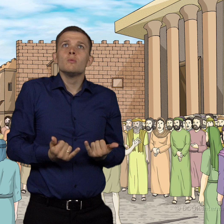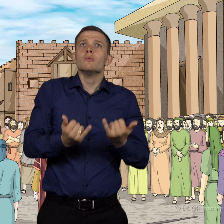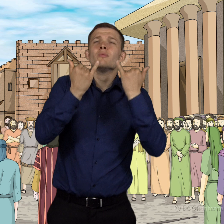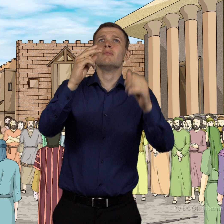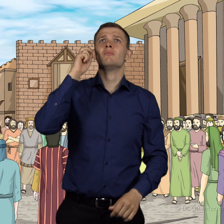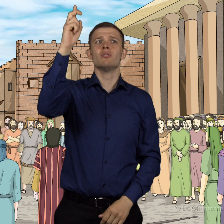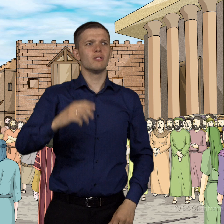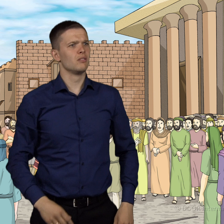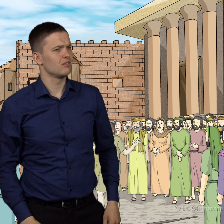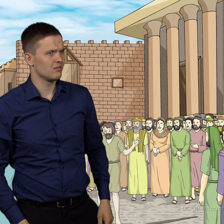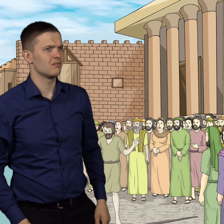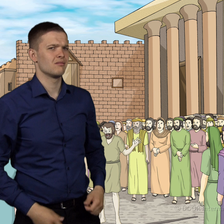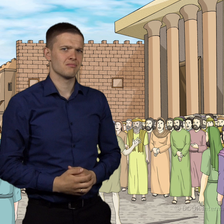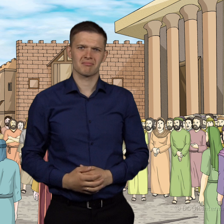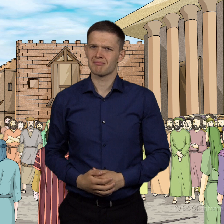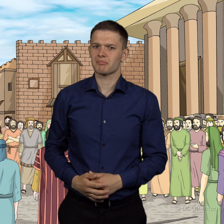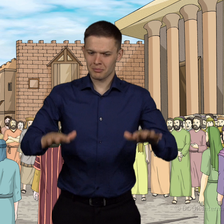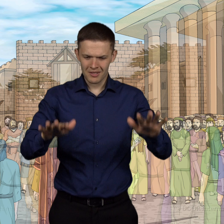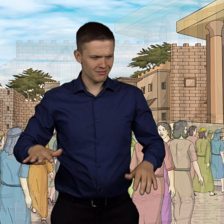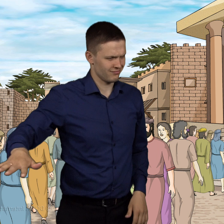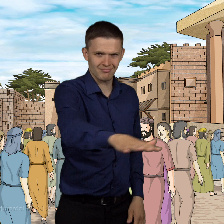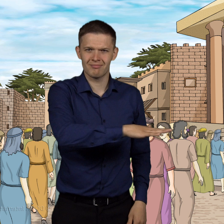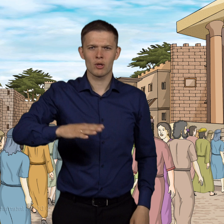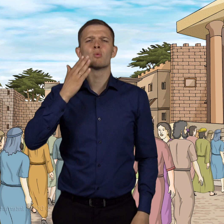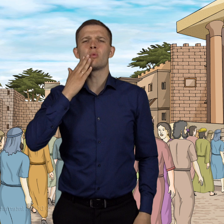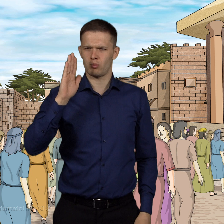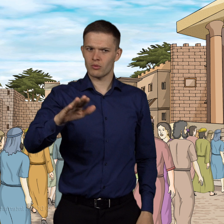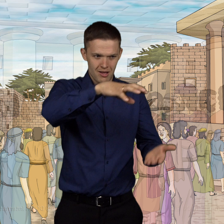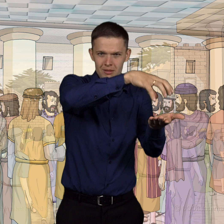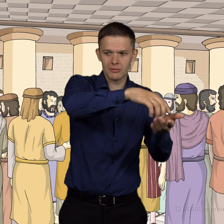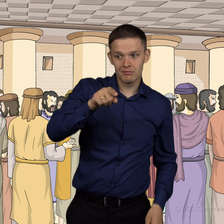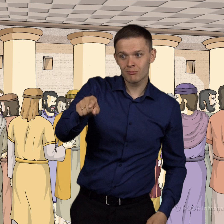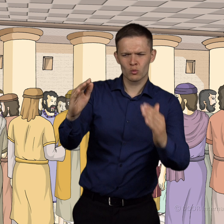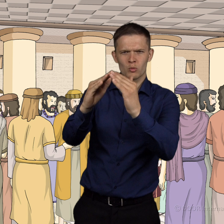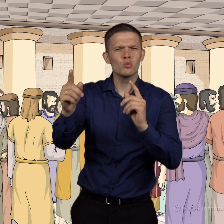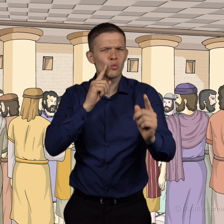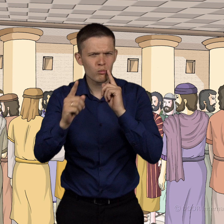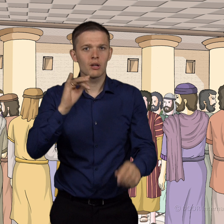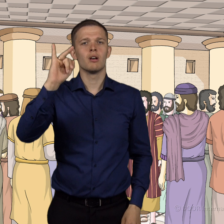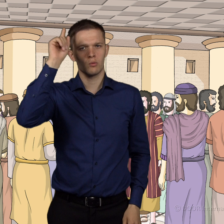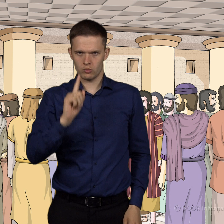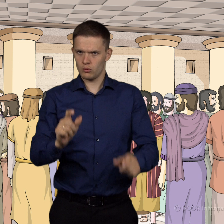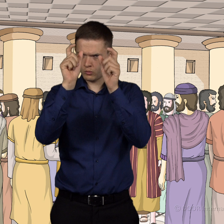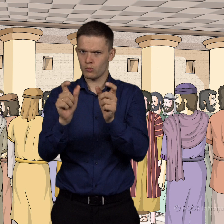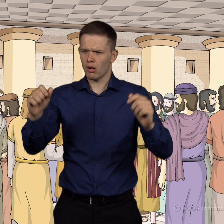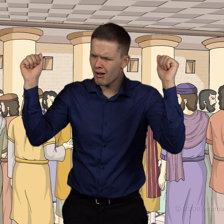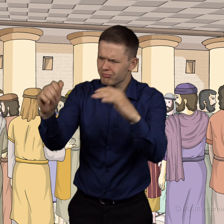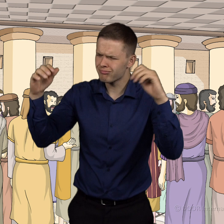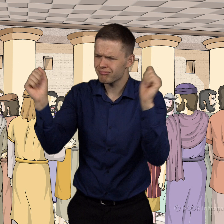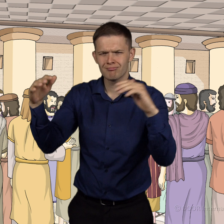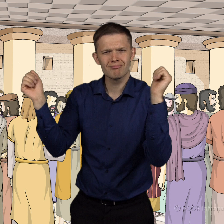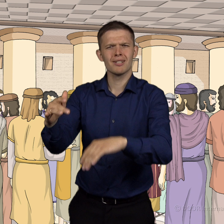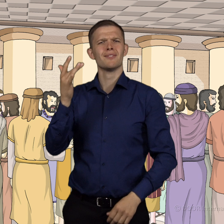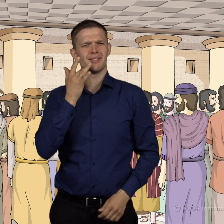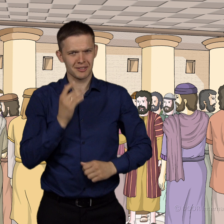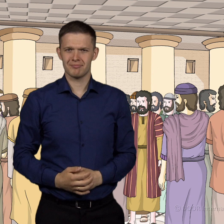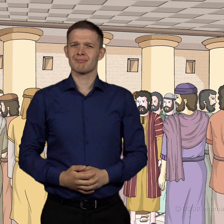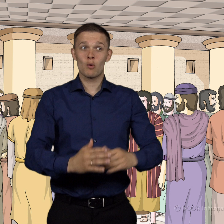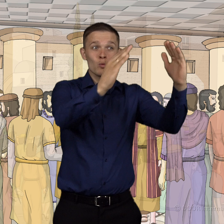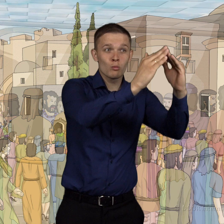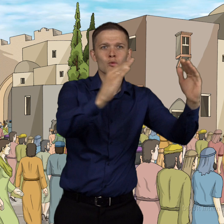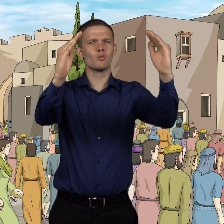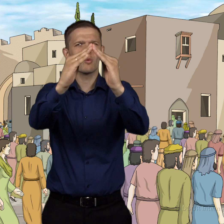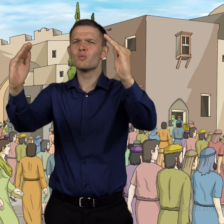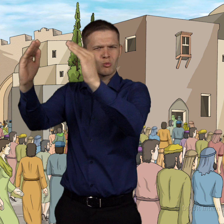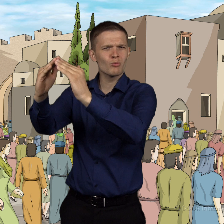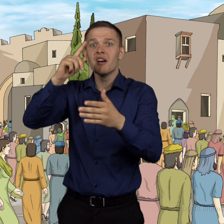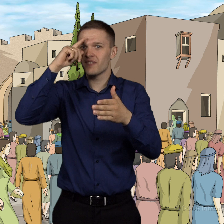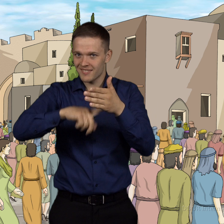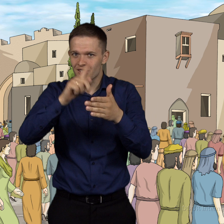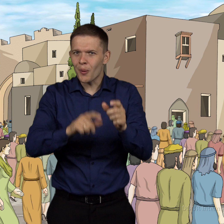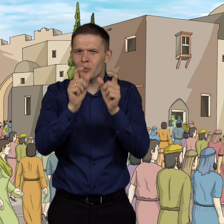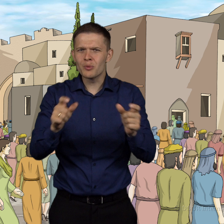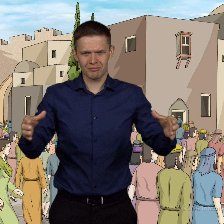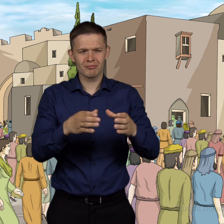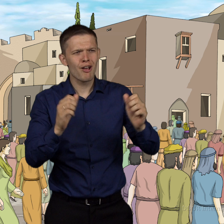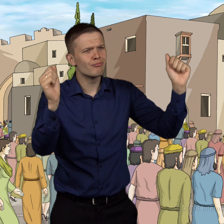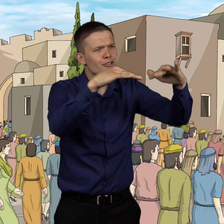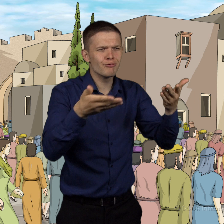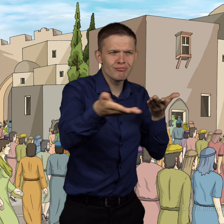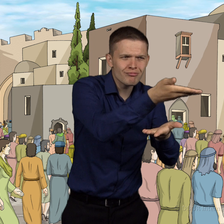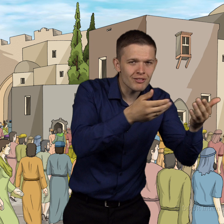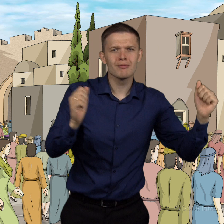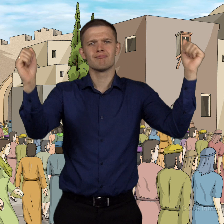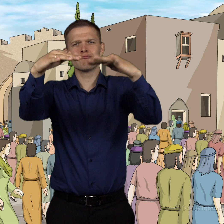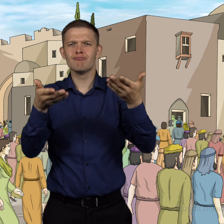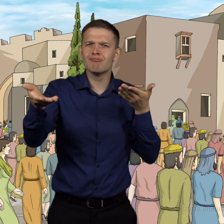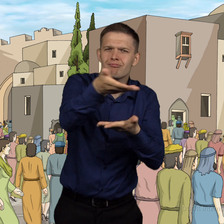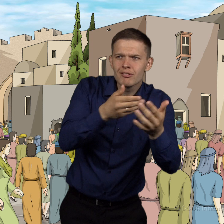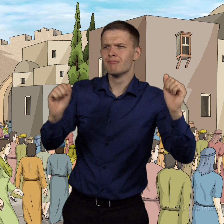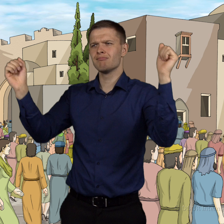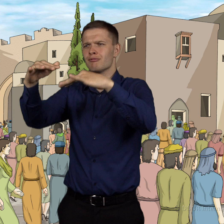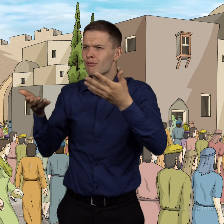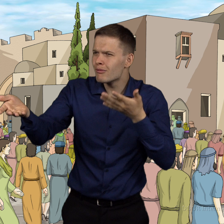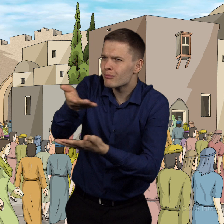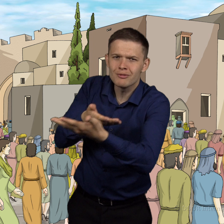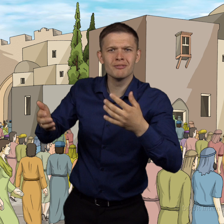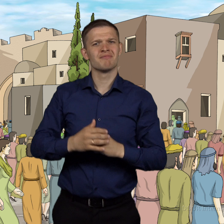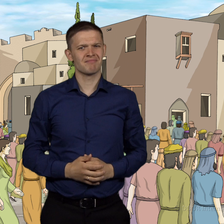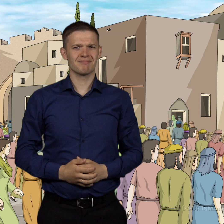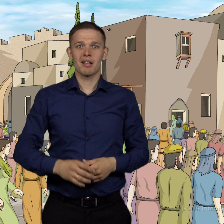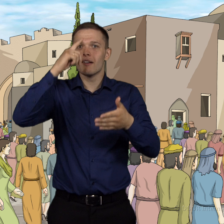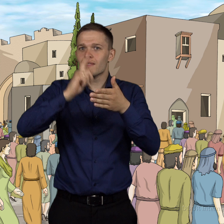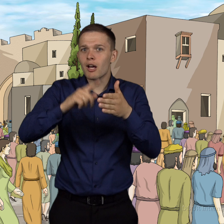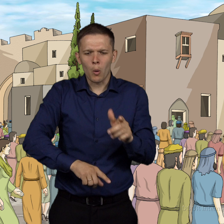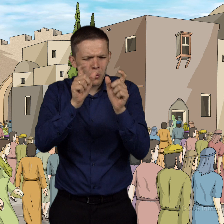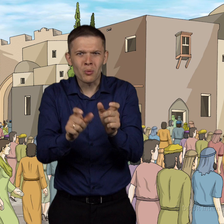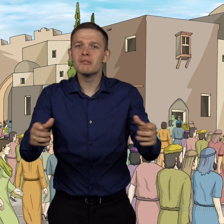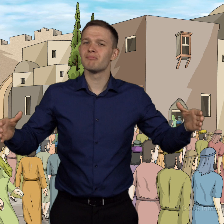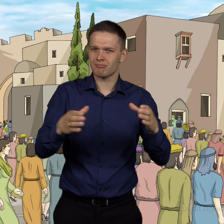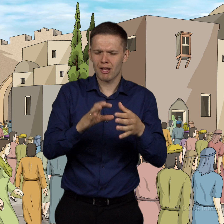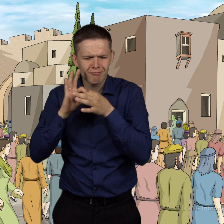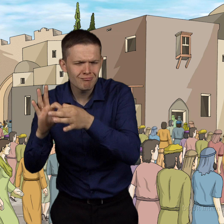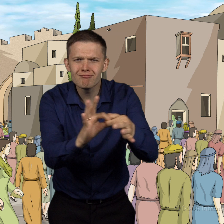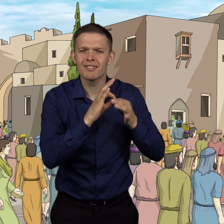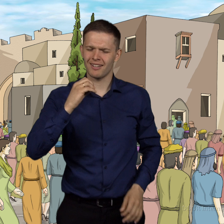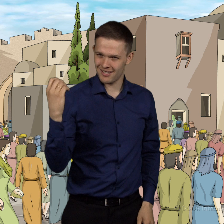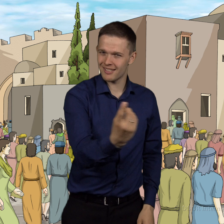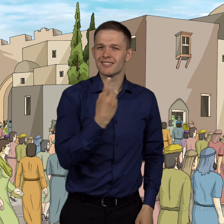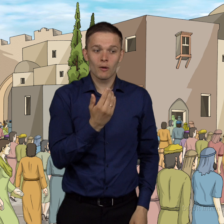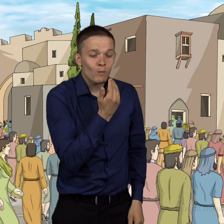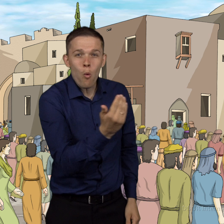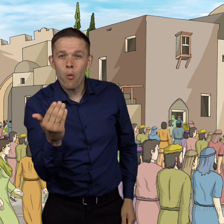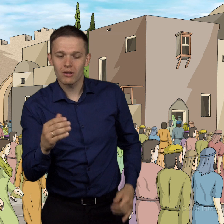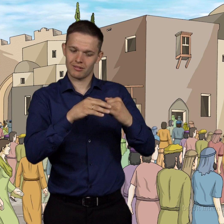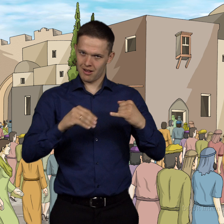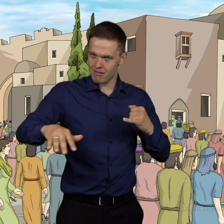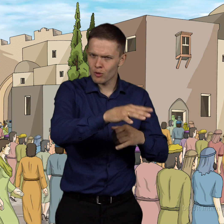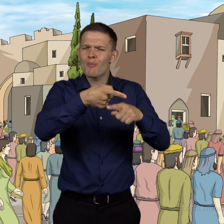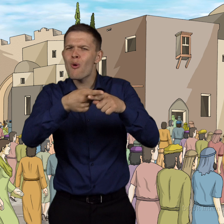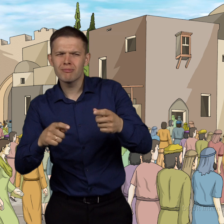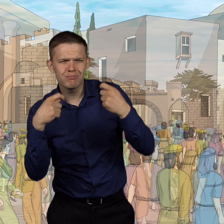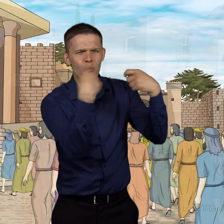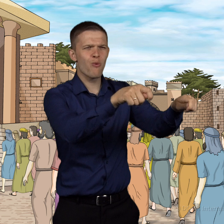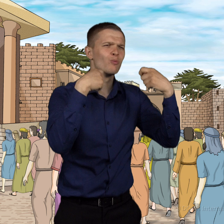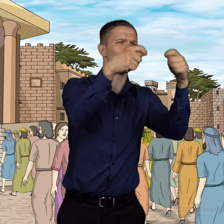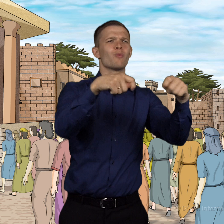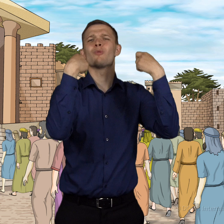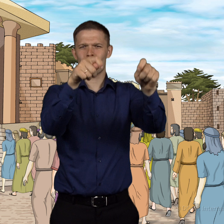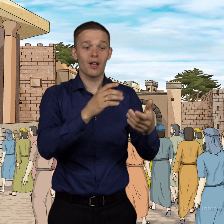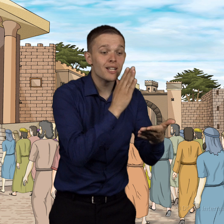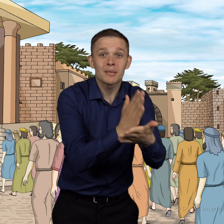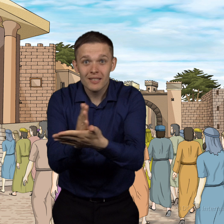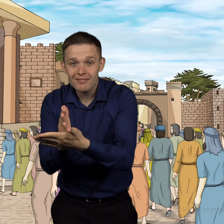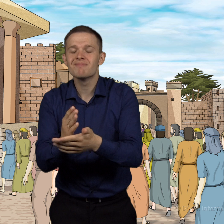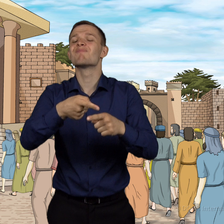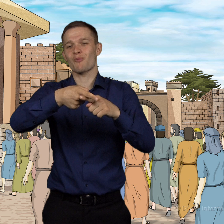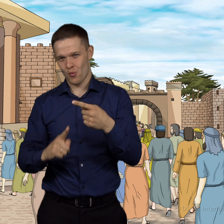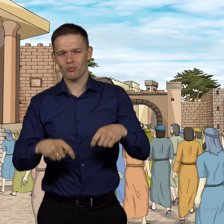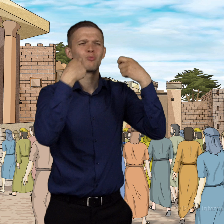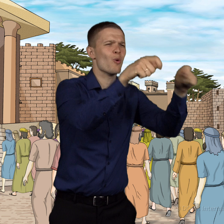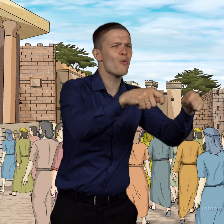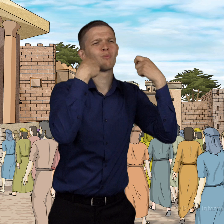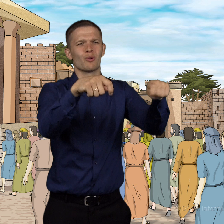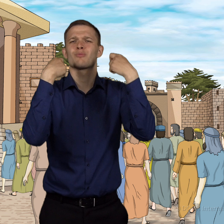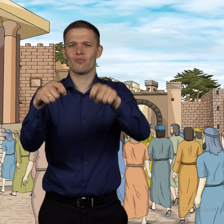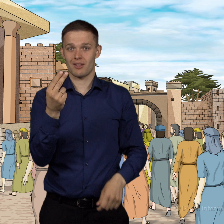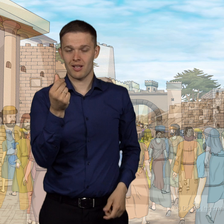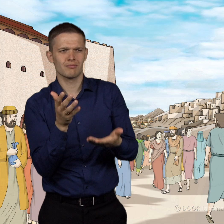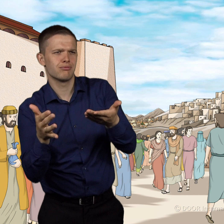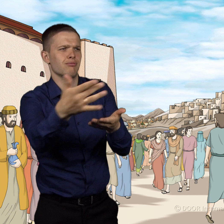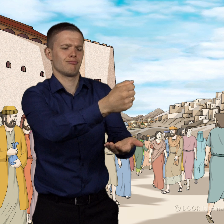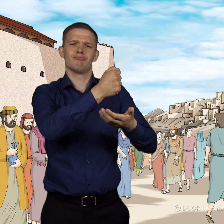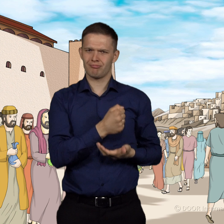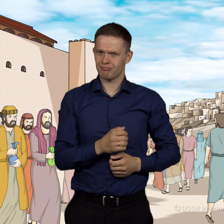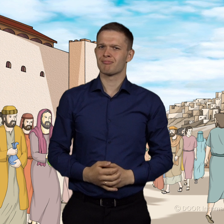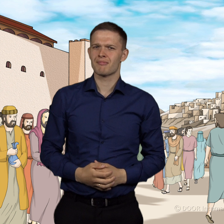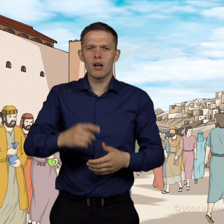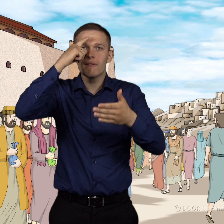All the believers were together and had everything in common. Selling their possessions and goods, they shared with anyone who was in need.